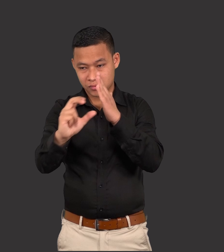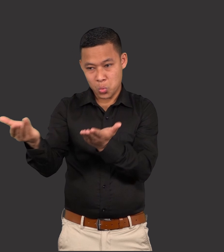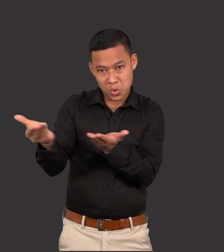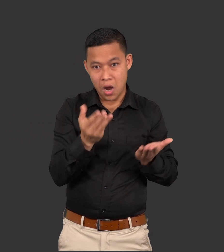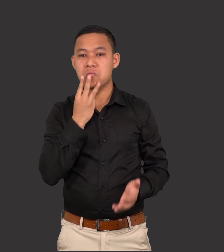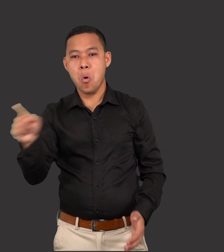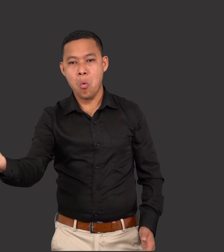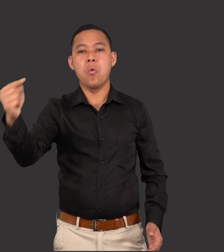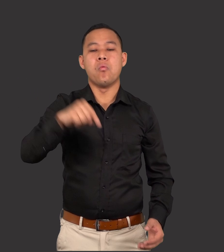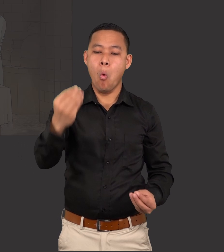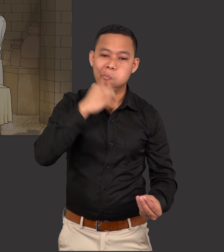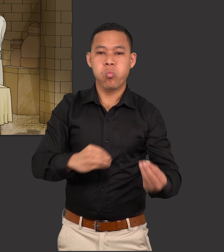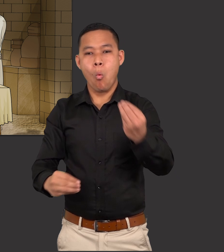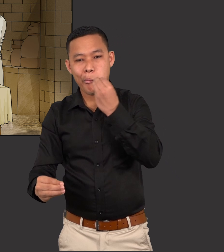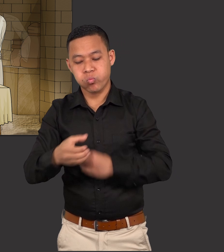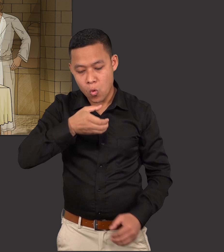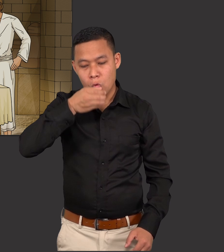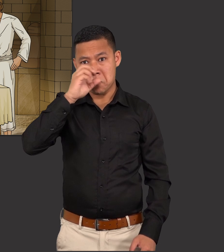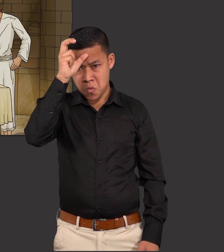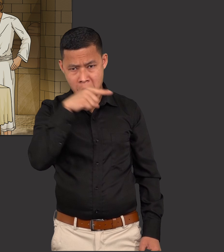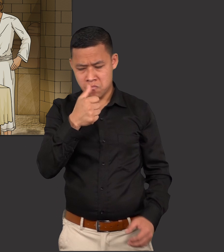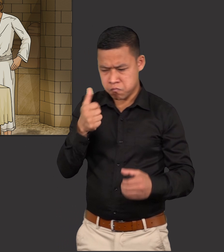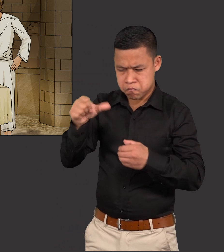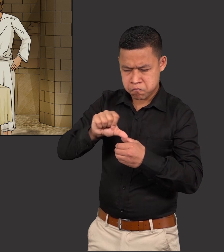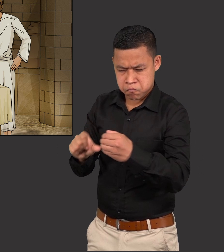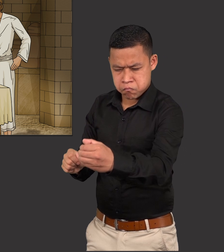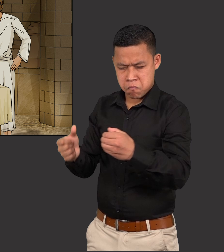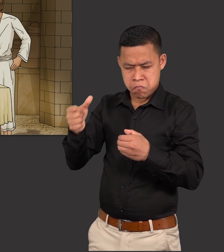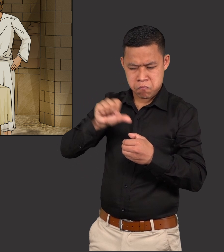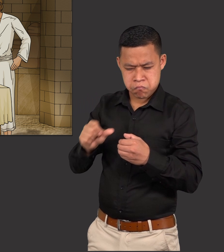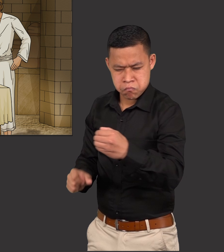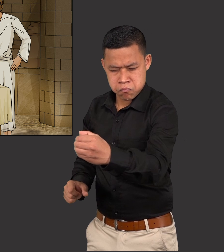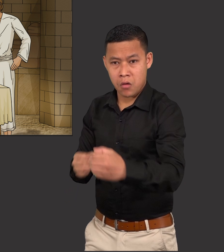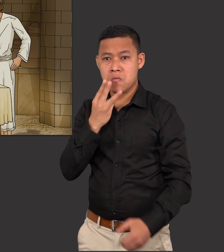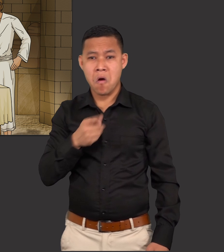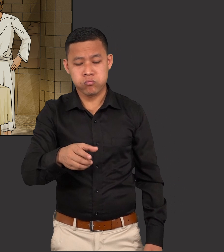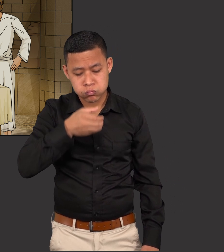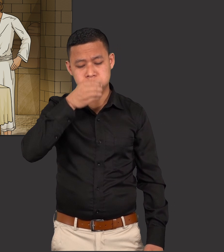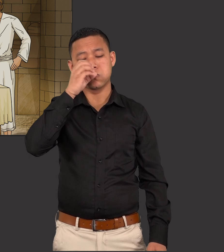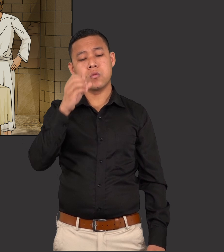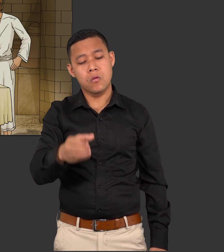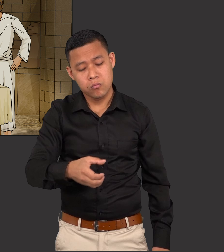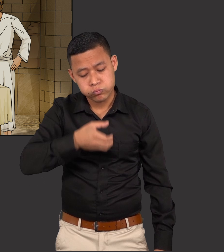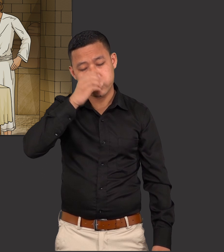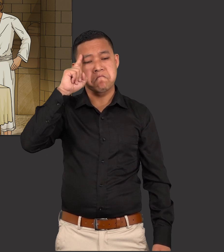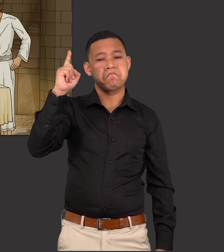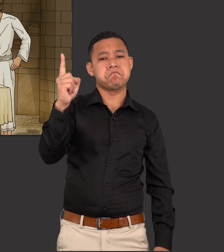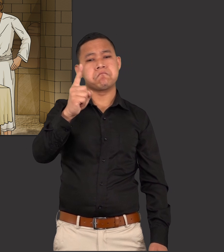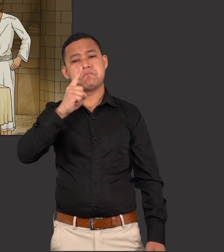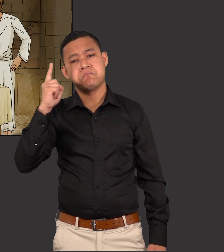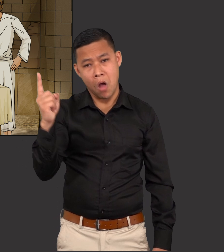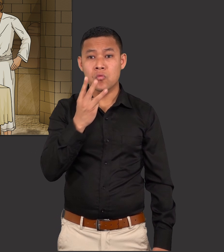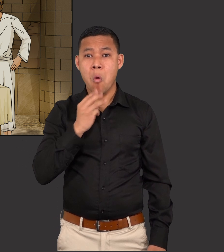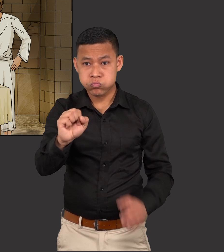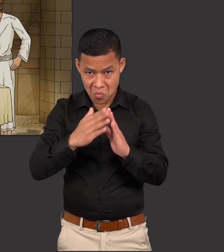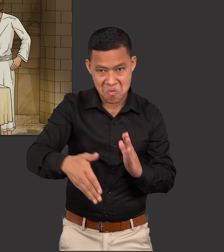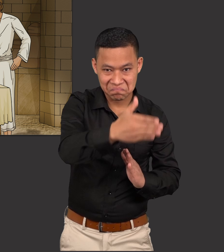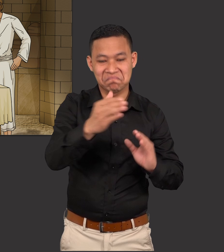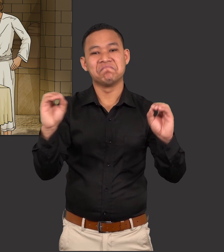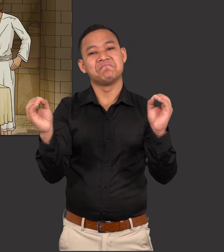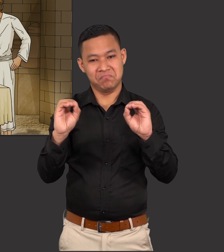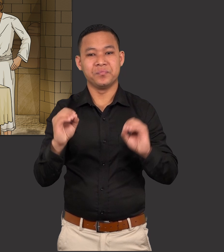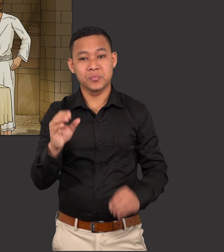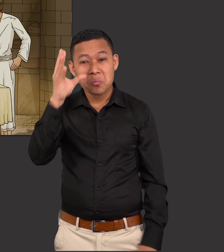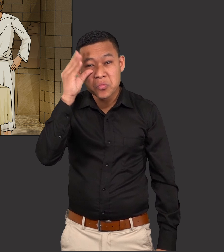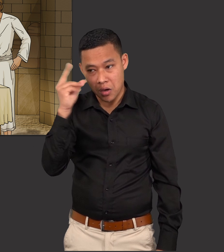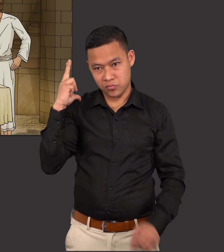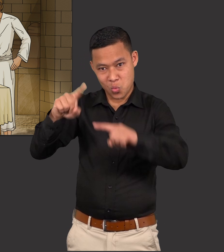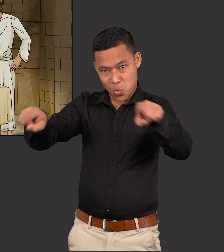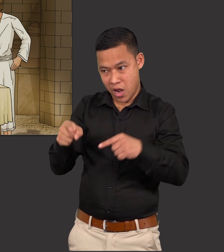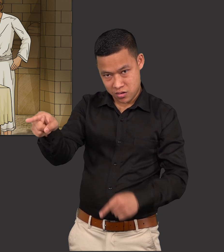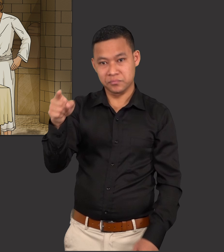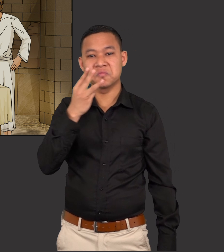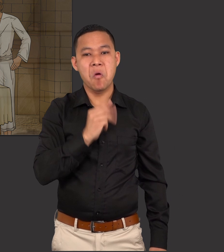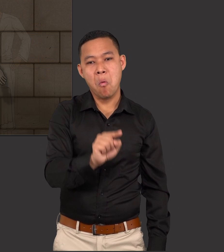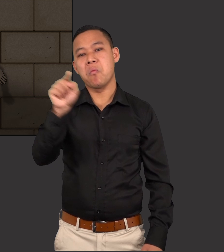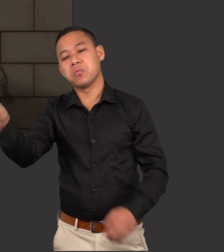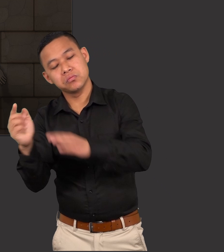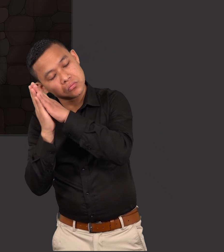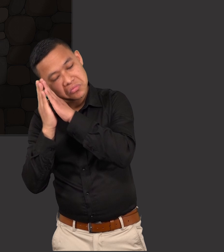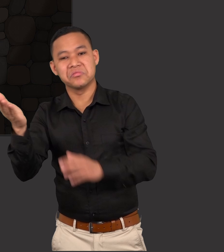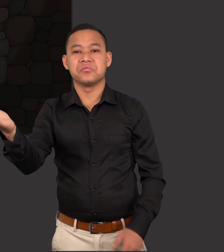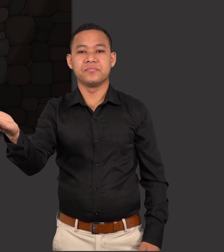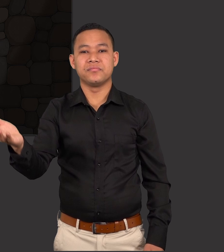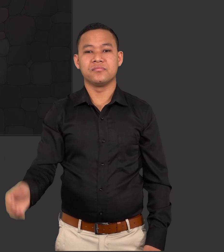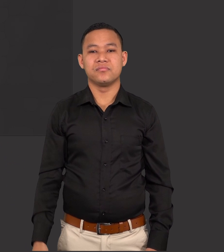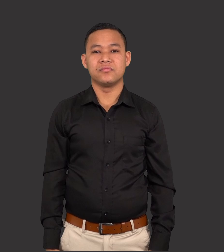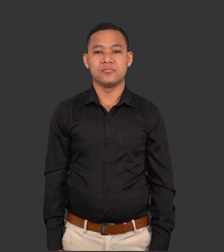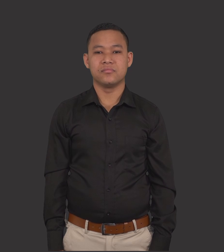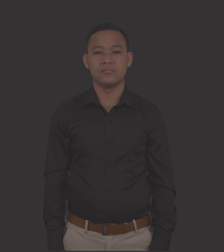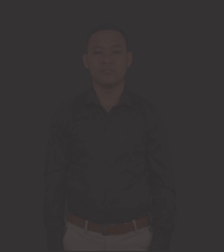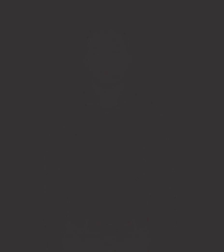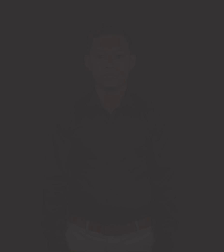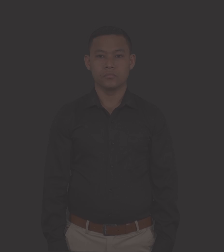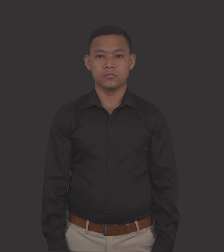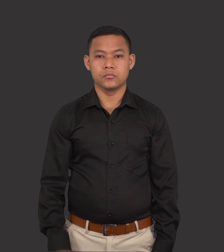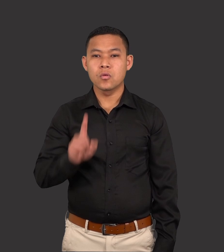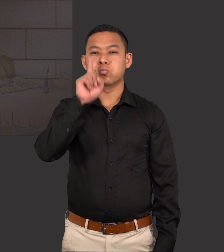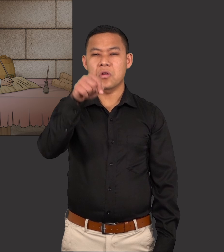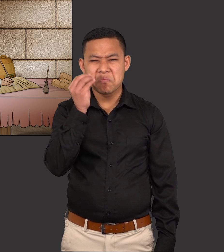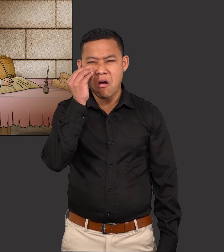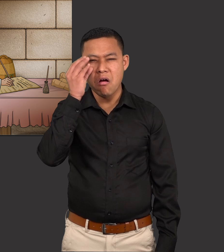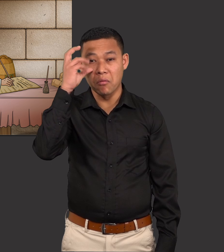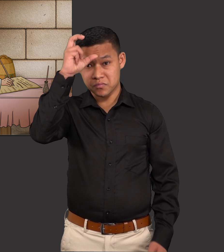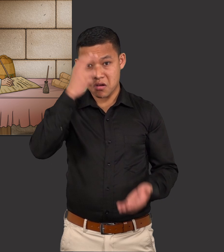Then David invited Uriah to eat and drink with him, and he got Uriah drunk. And in the evening Uriah went out to lie down on his cot with his master’s servants, but he did not go home.